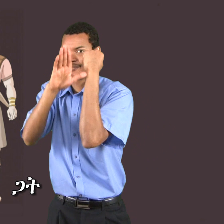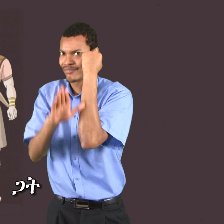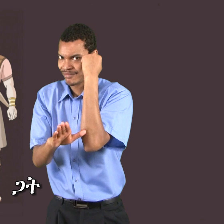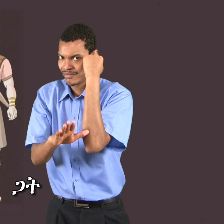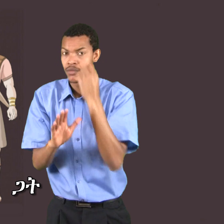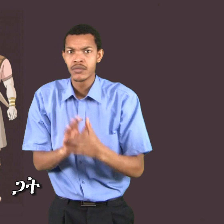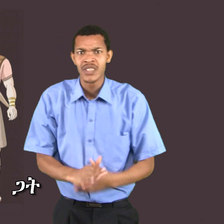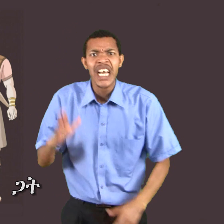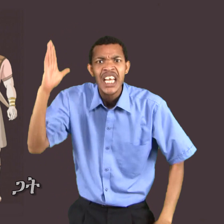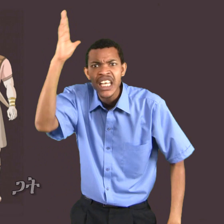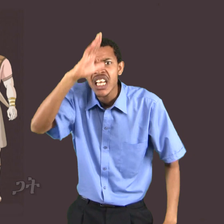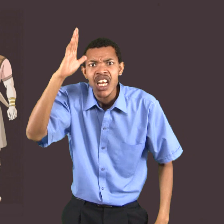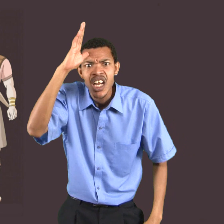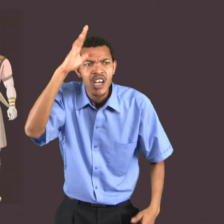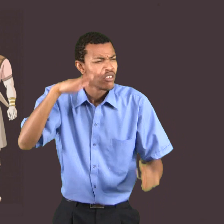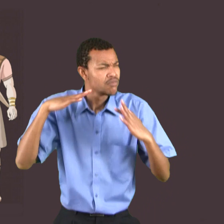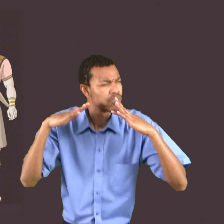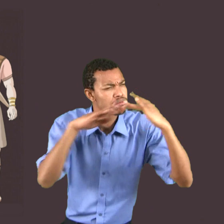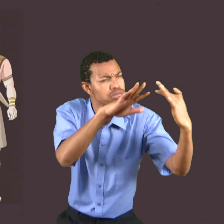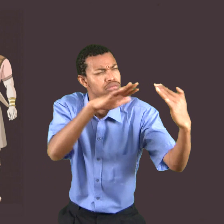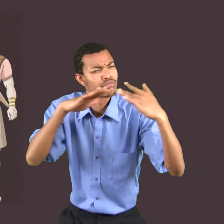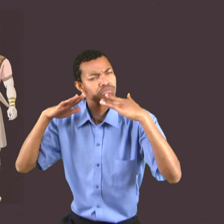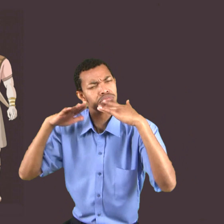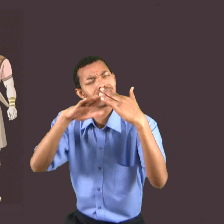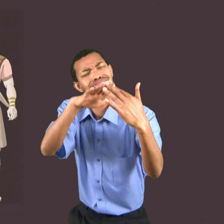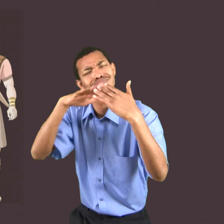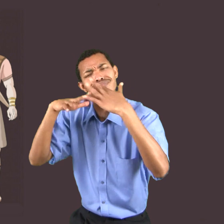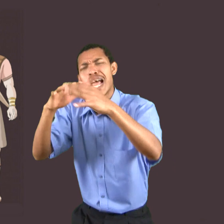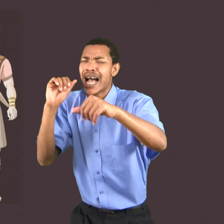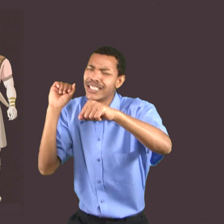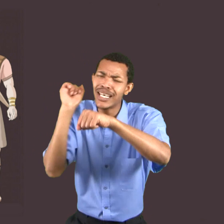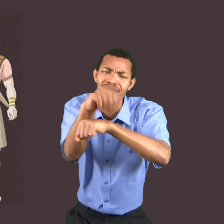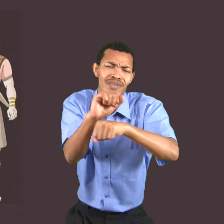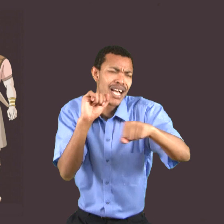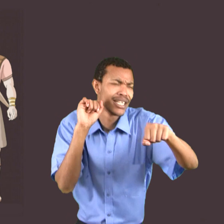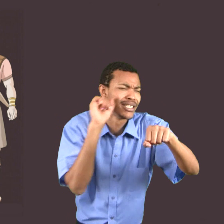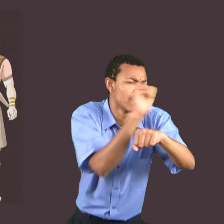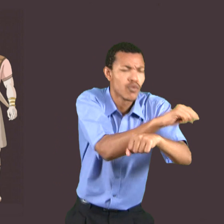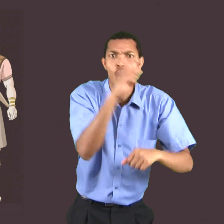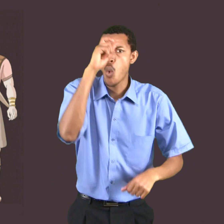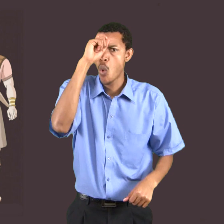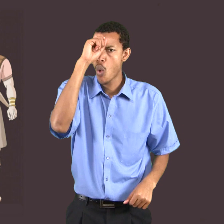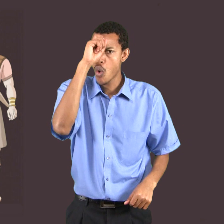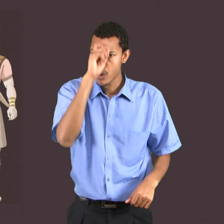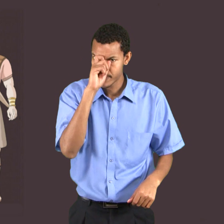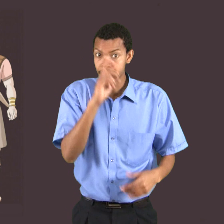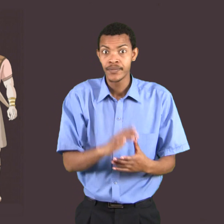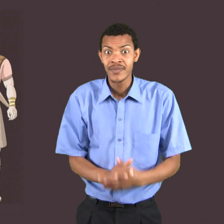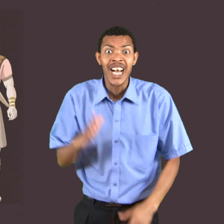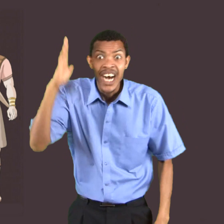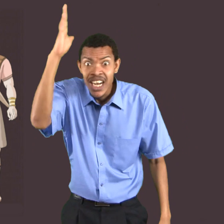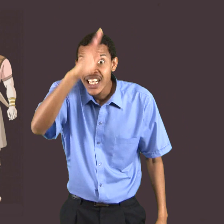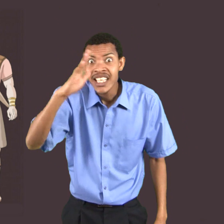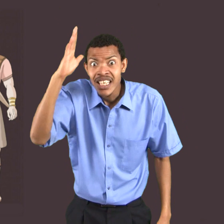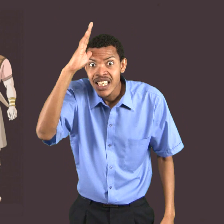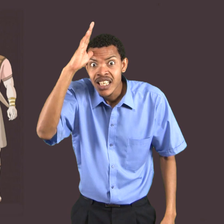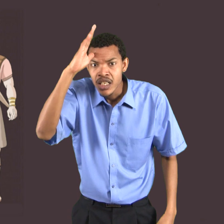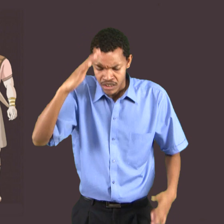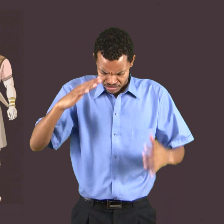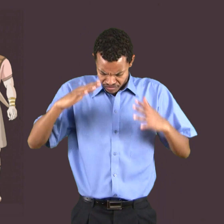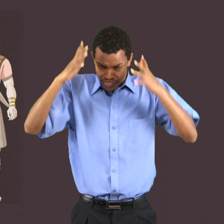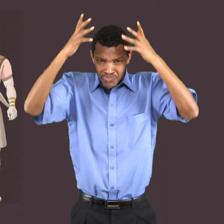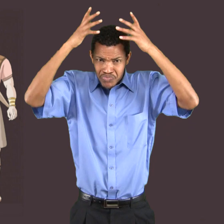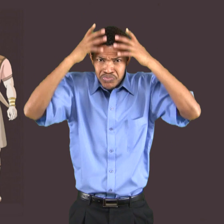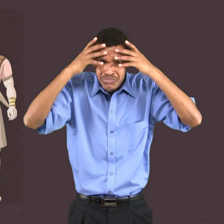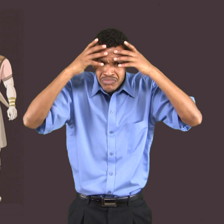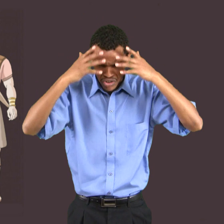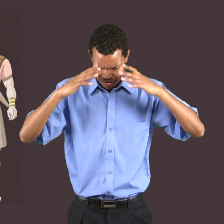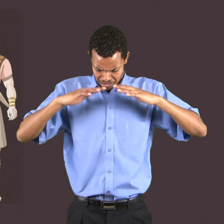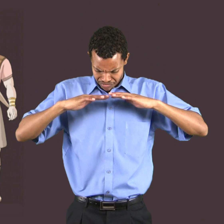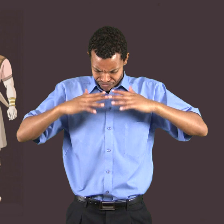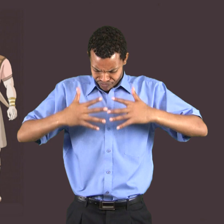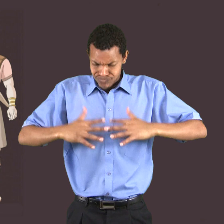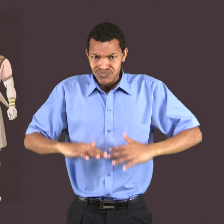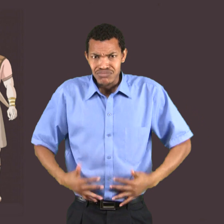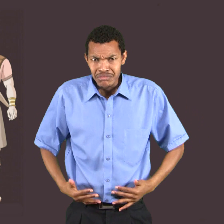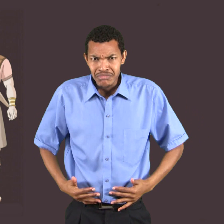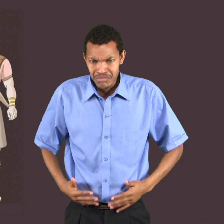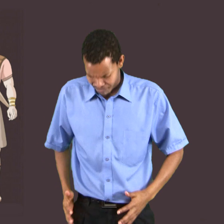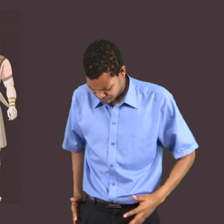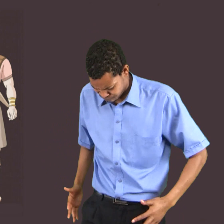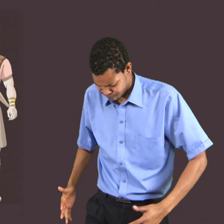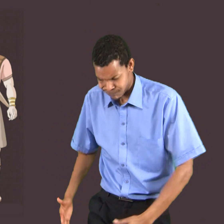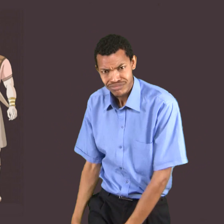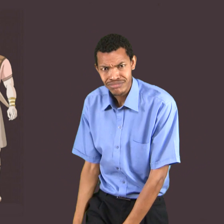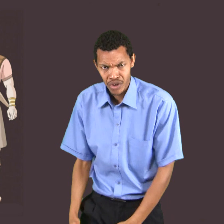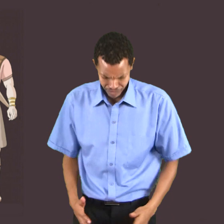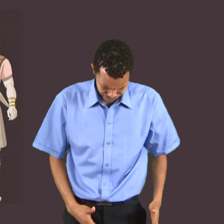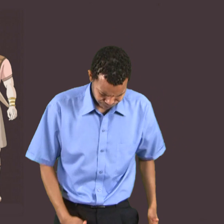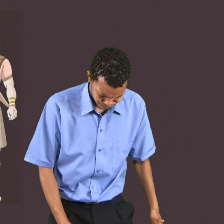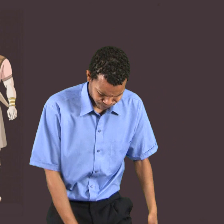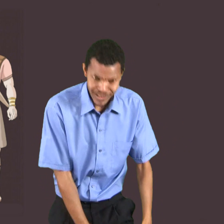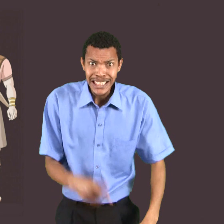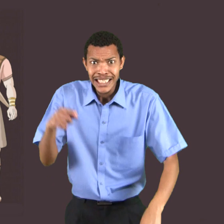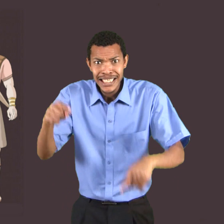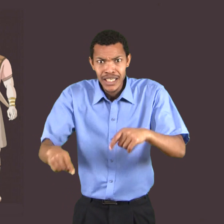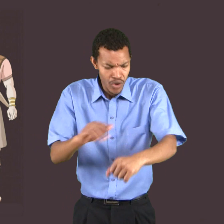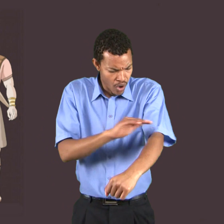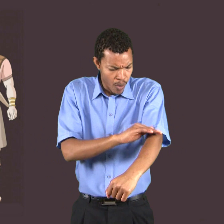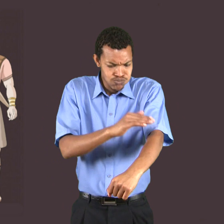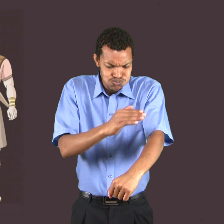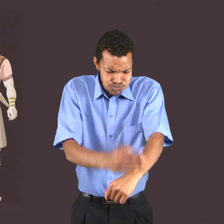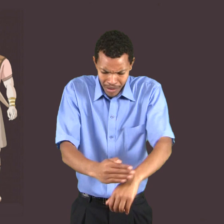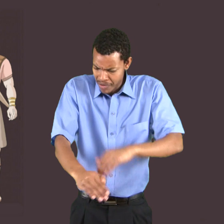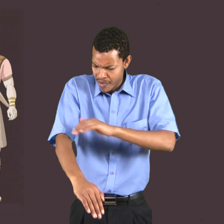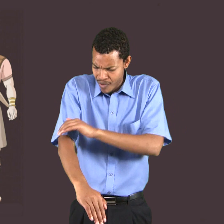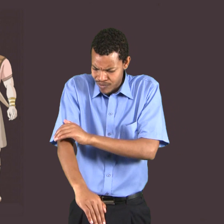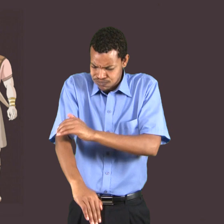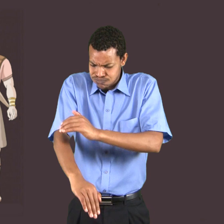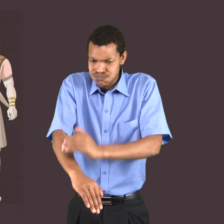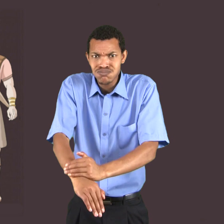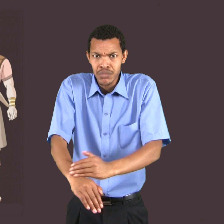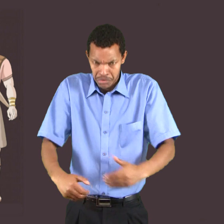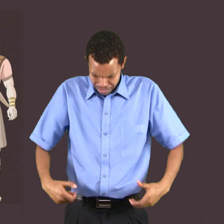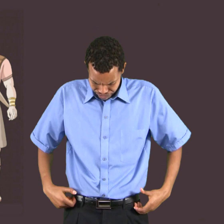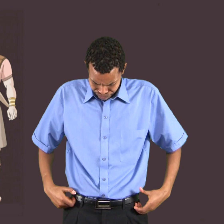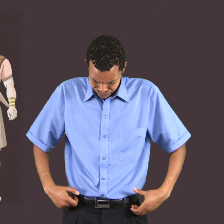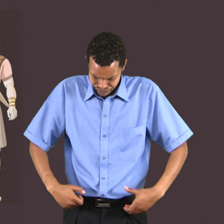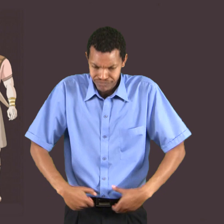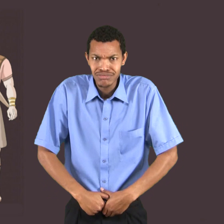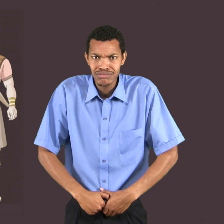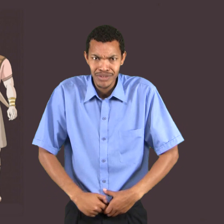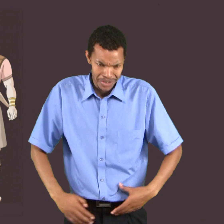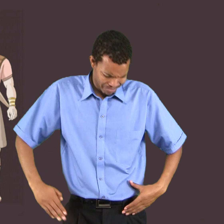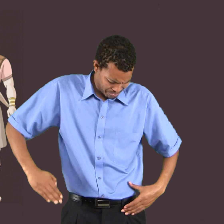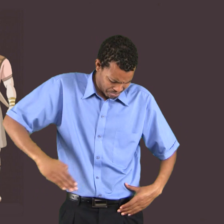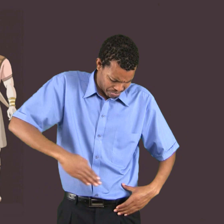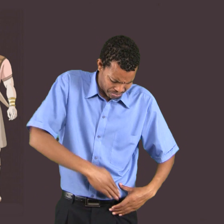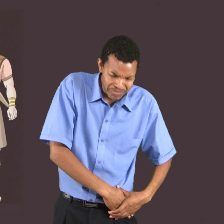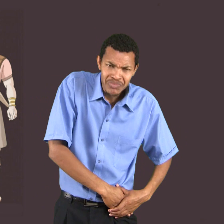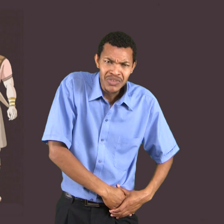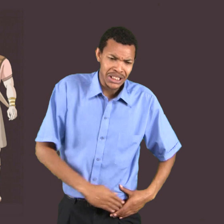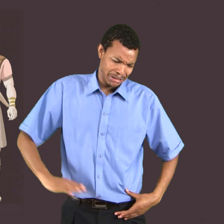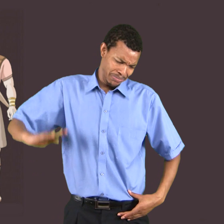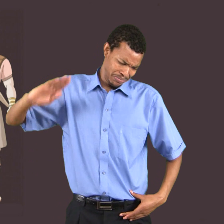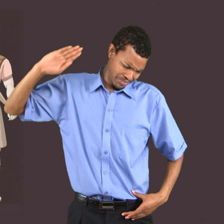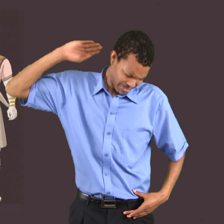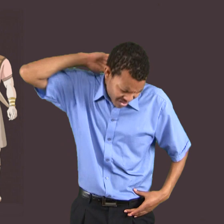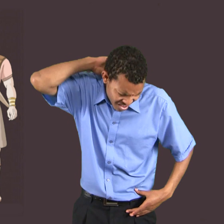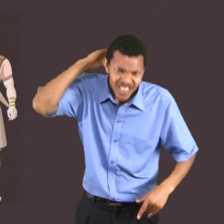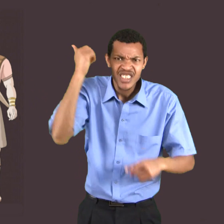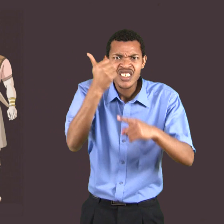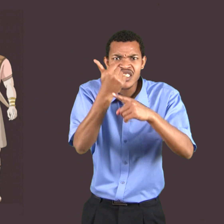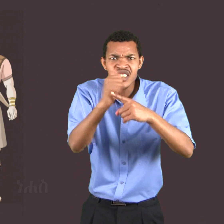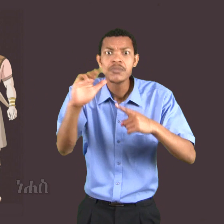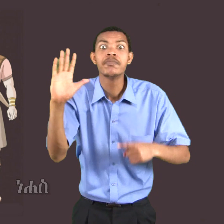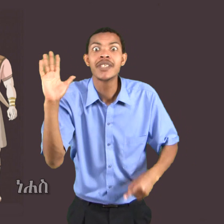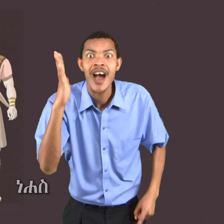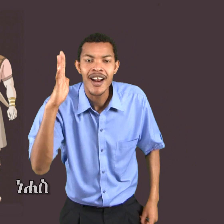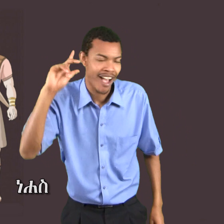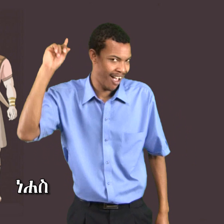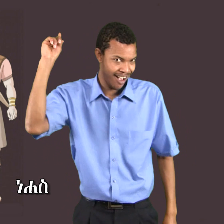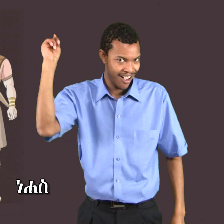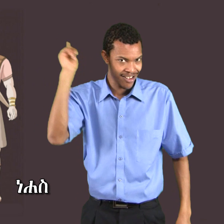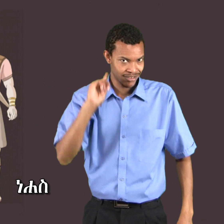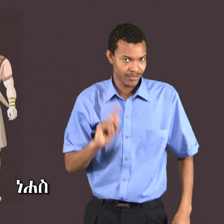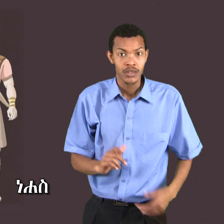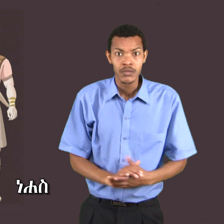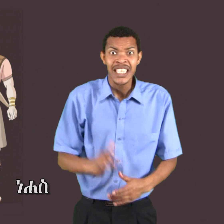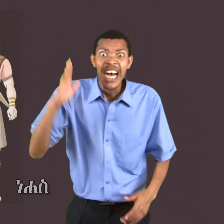He was six cubits and a span in height, and he had a bronze helmet on his head.